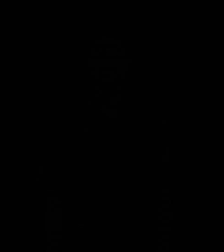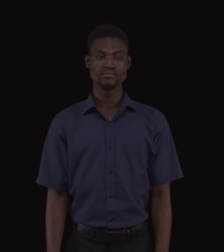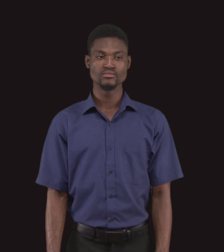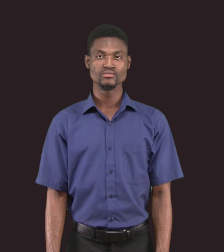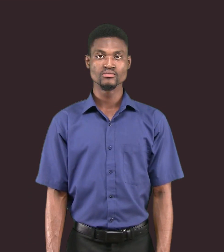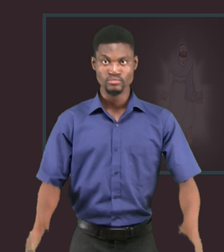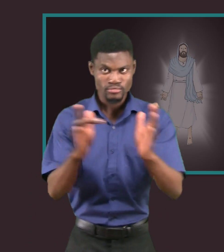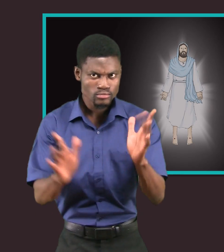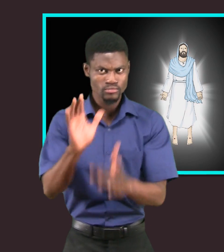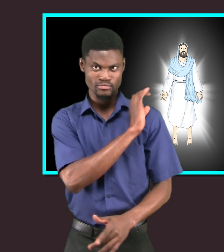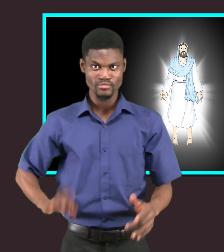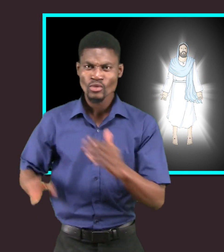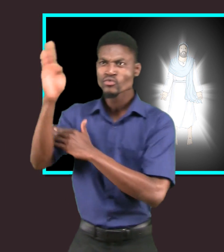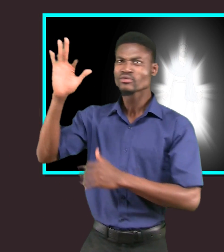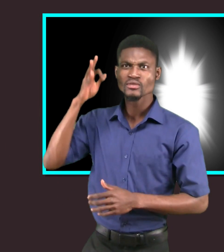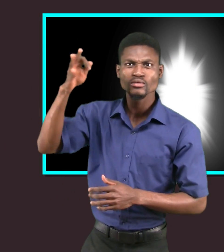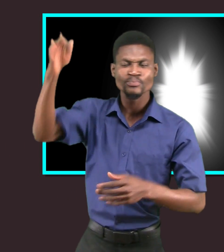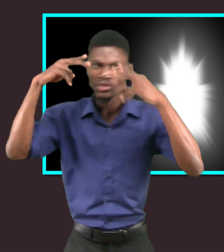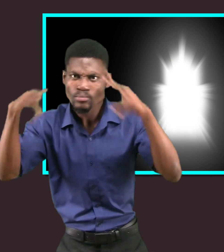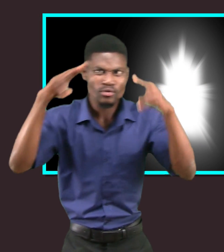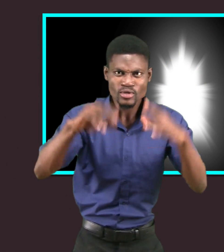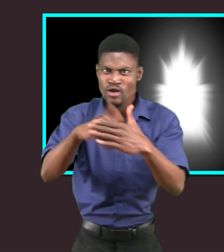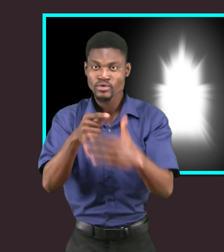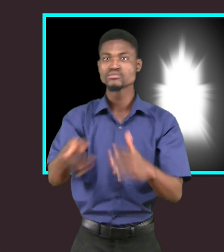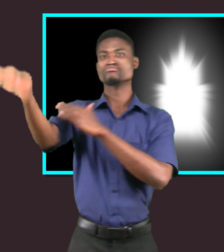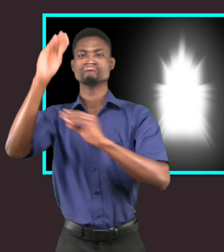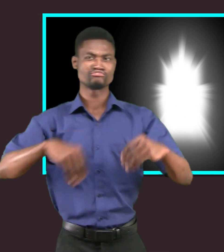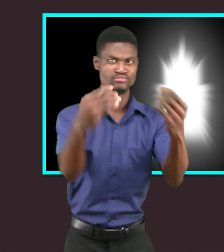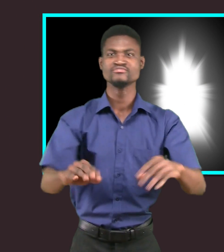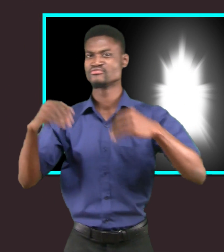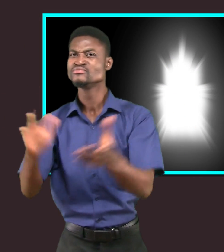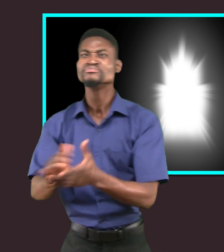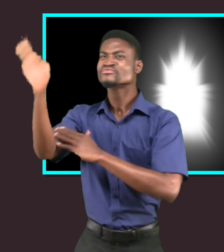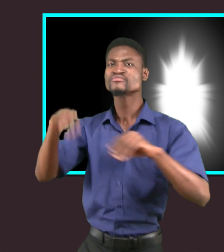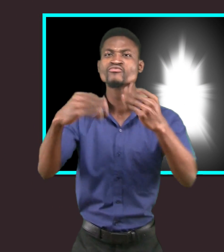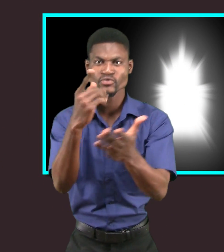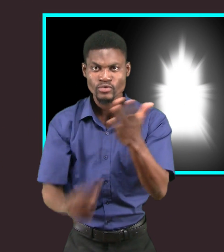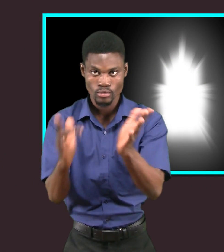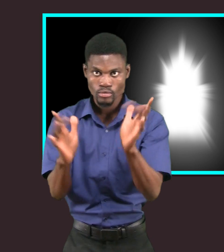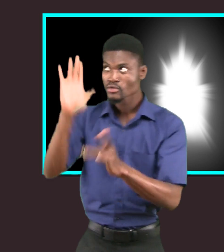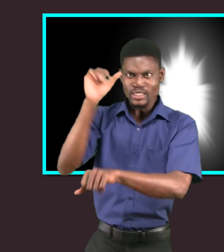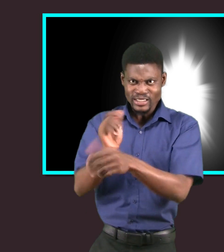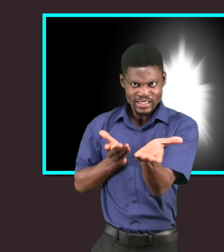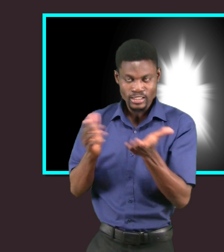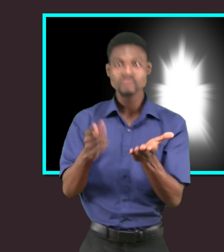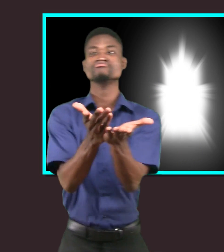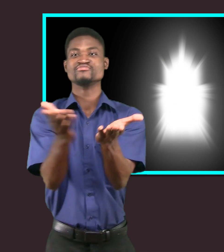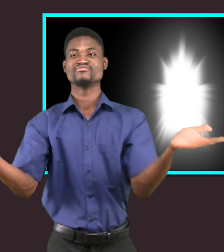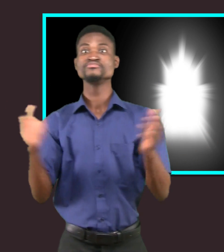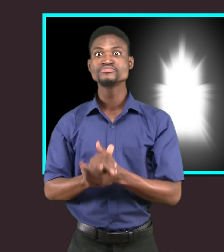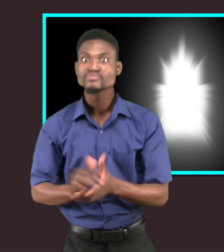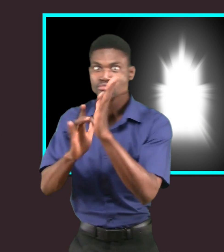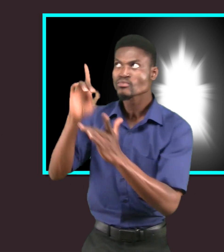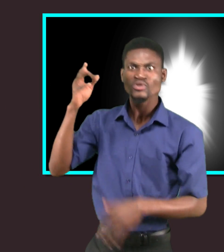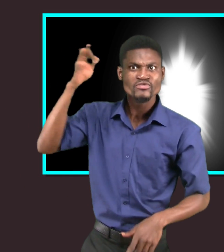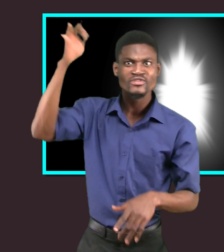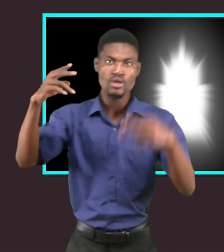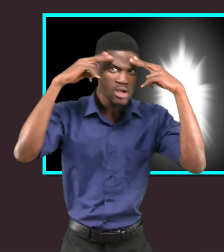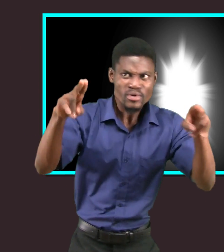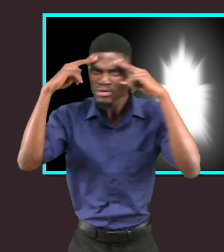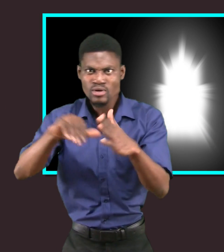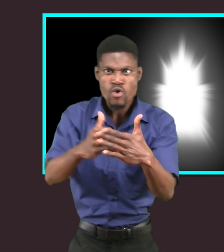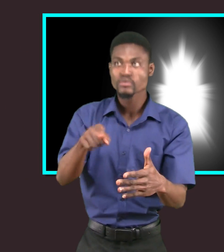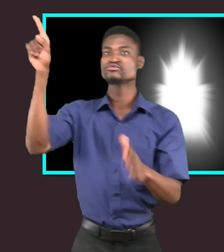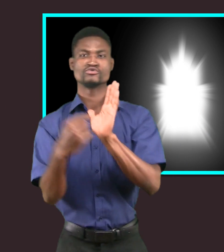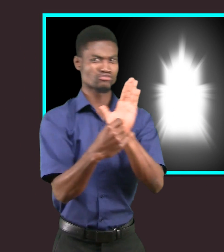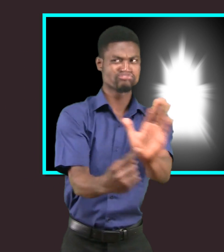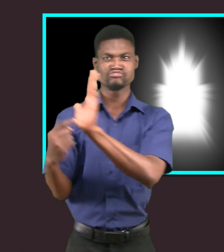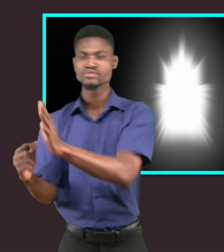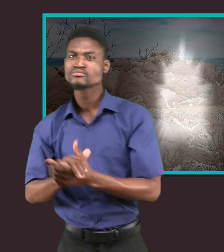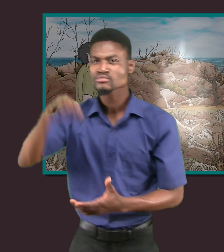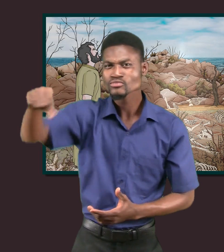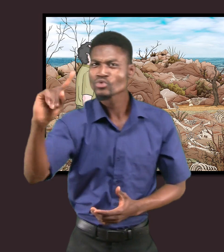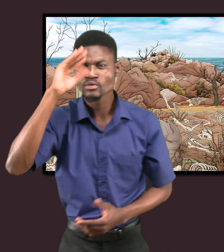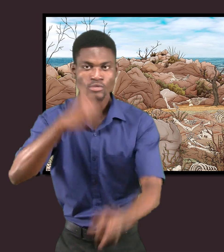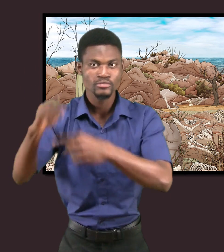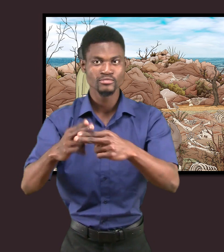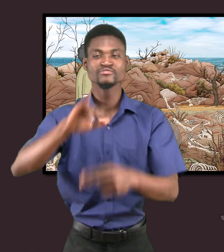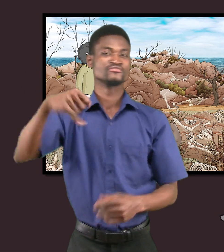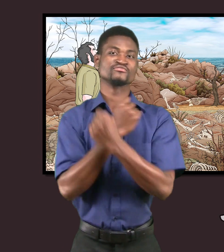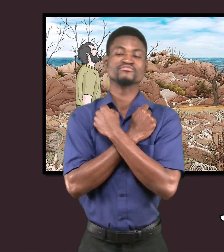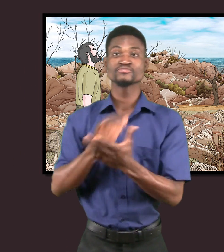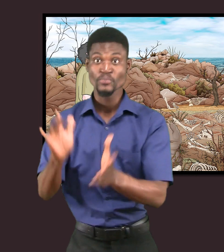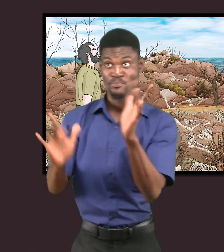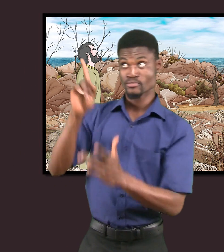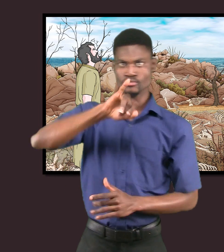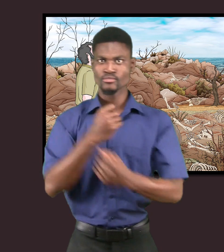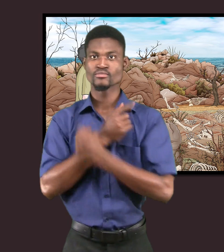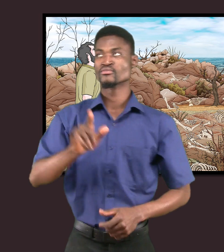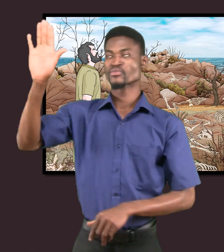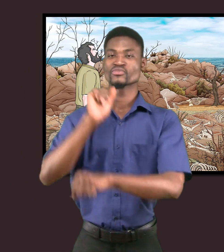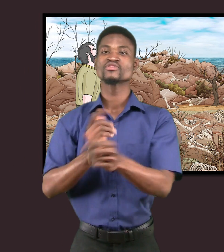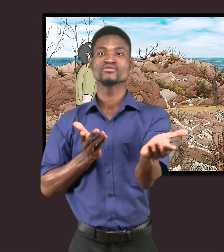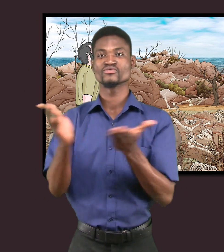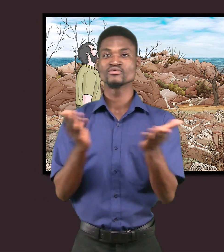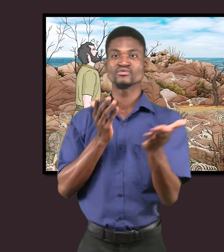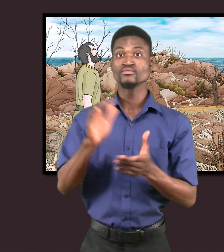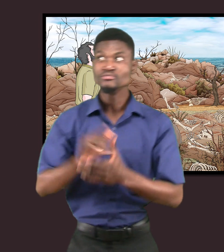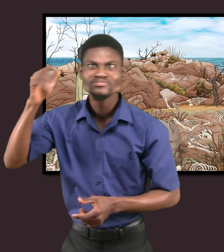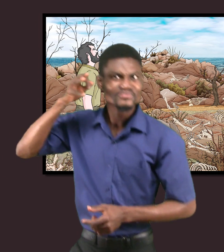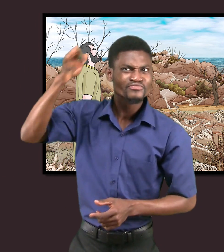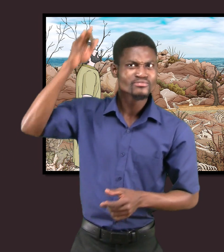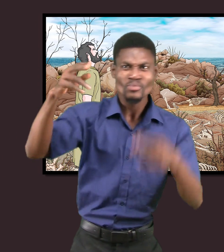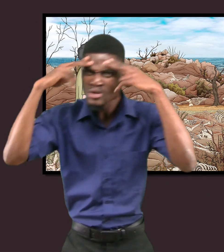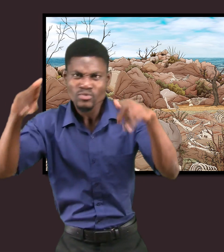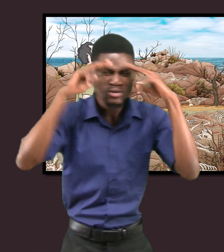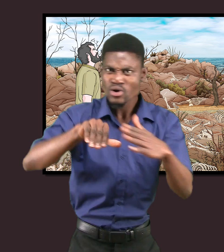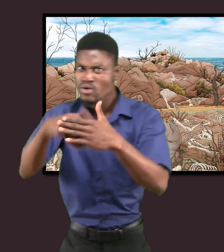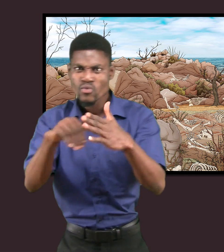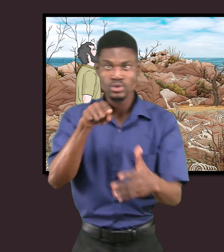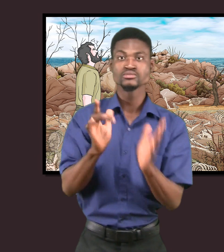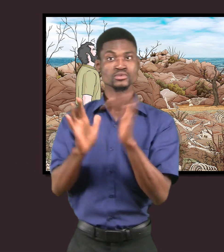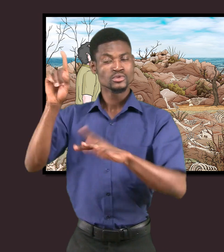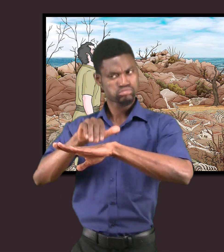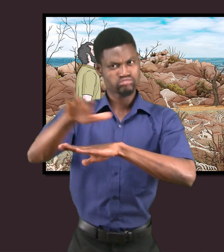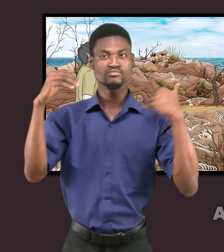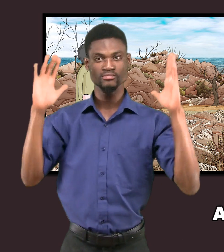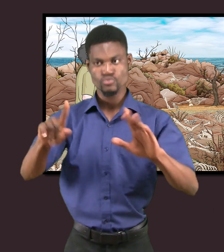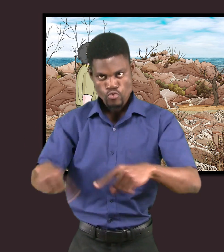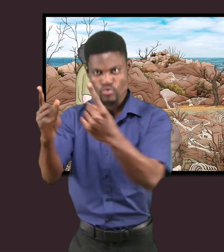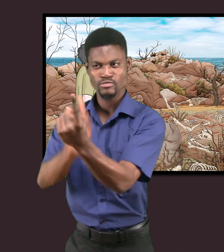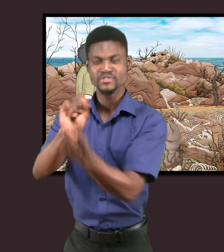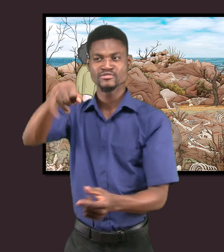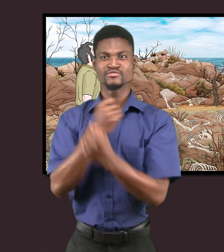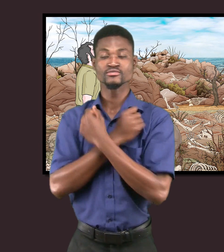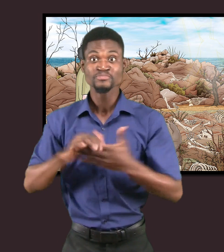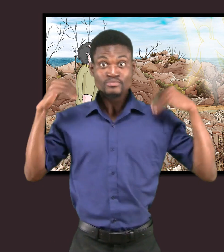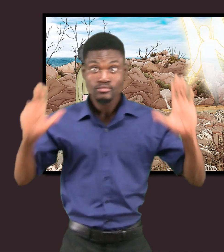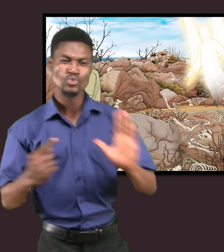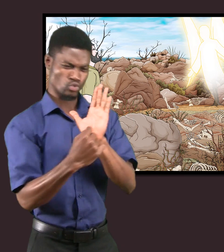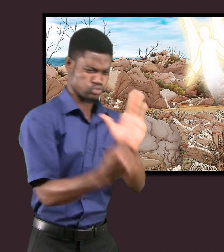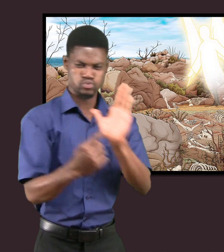This is the revelation of Jesus Christ, which God gave Him to show His servants what must soon come to pass.